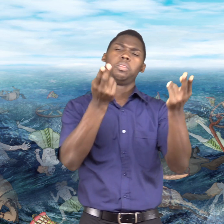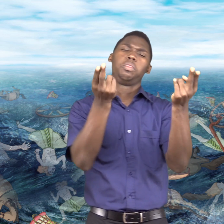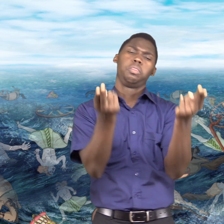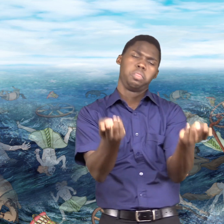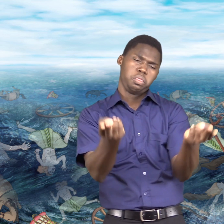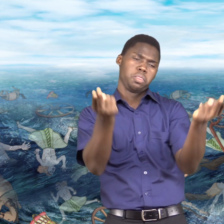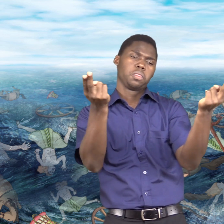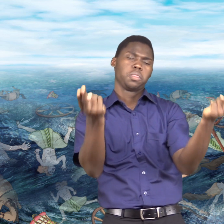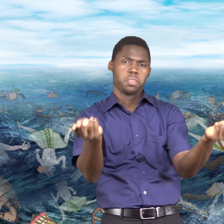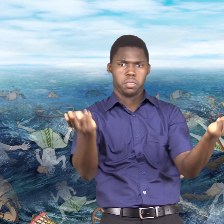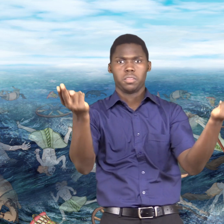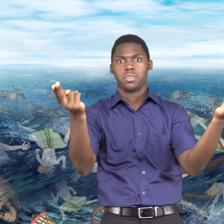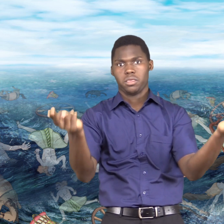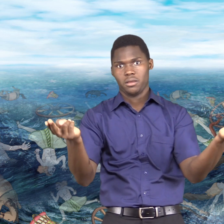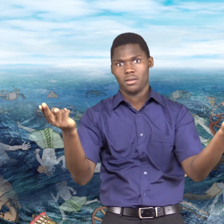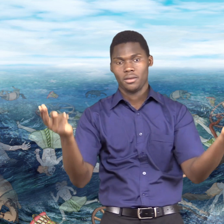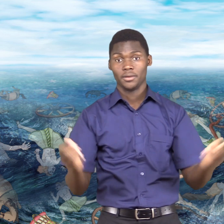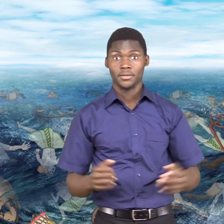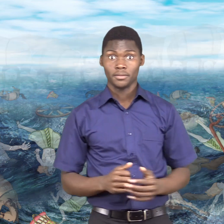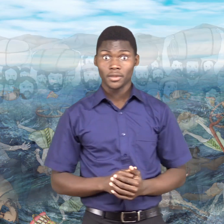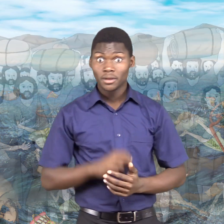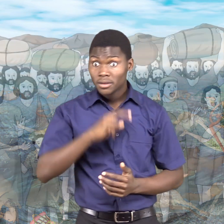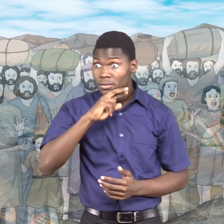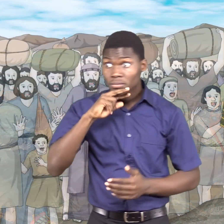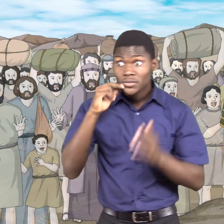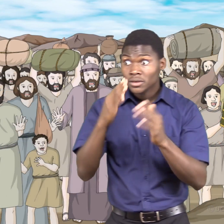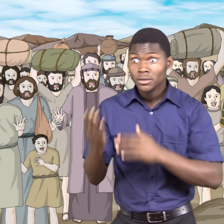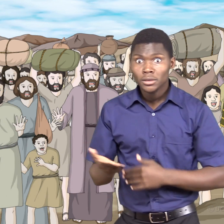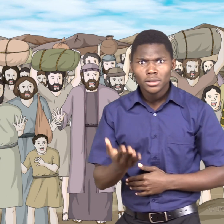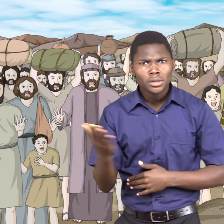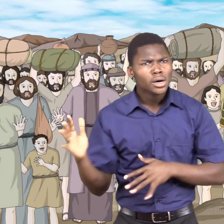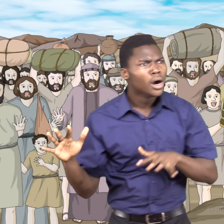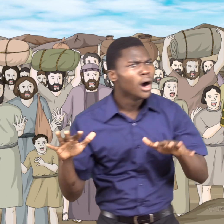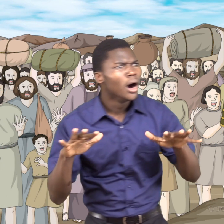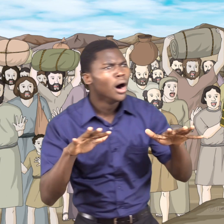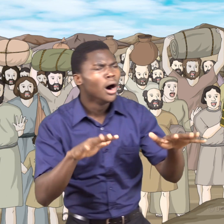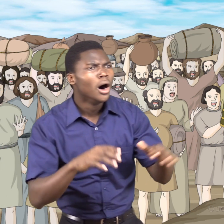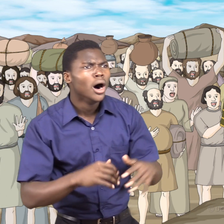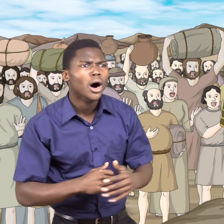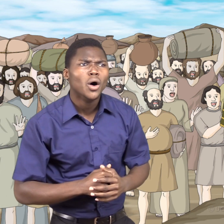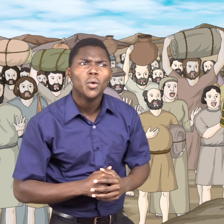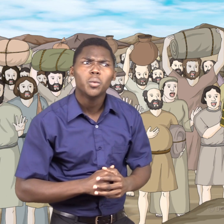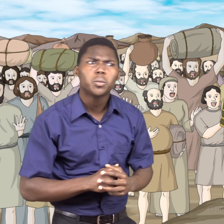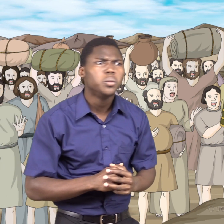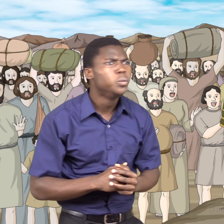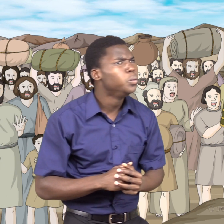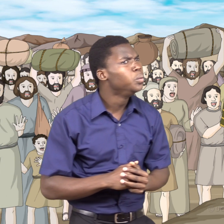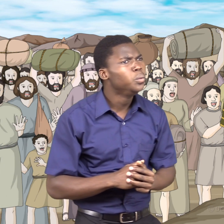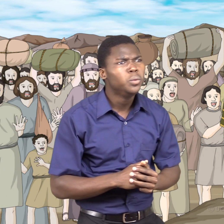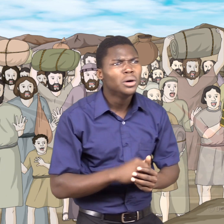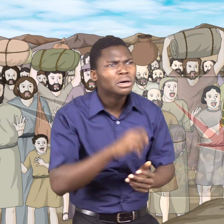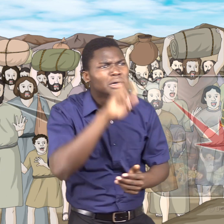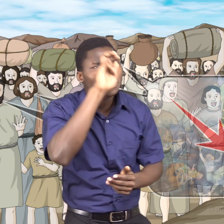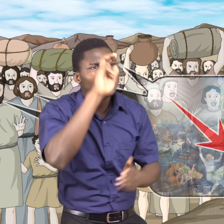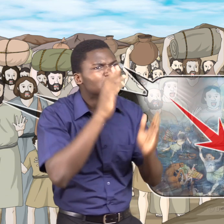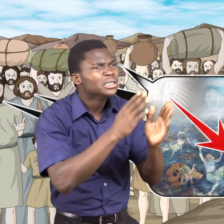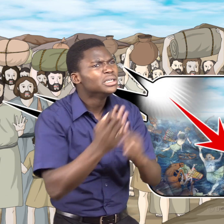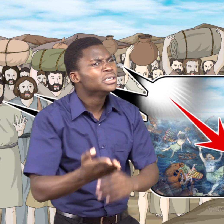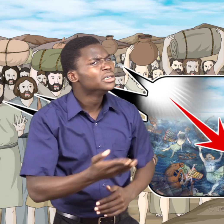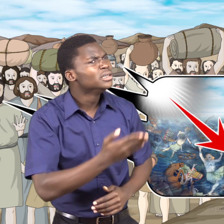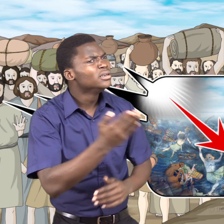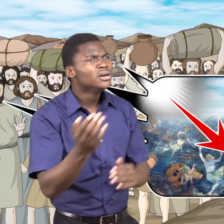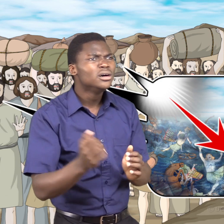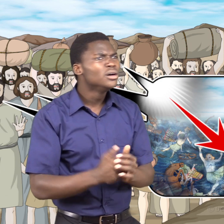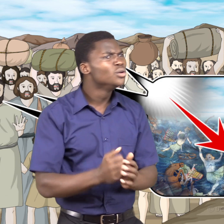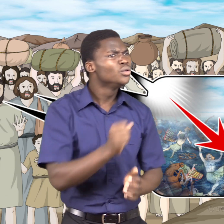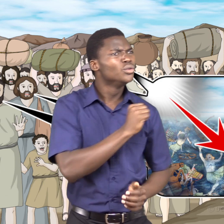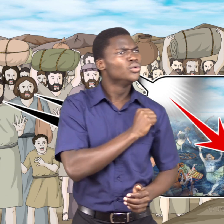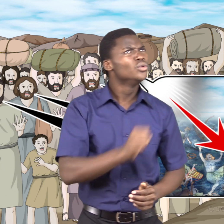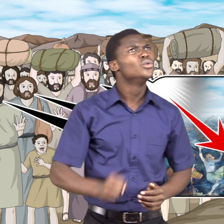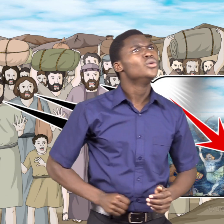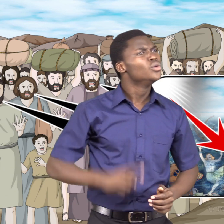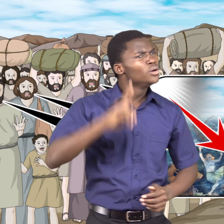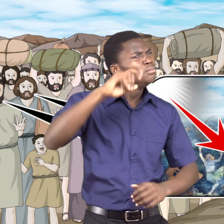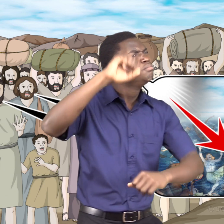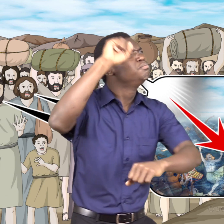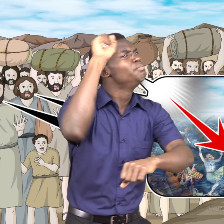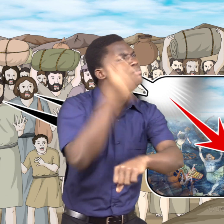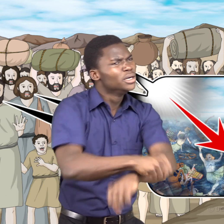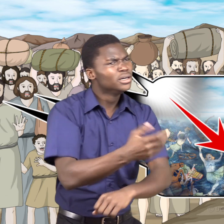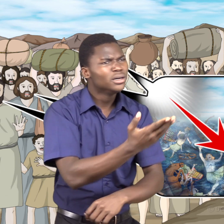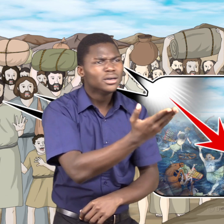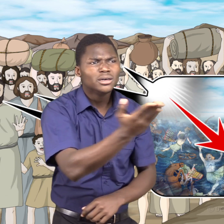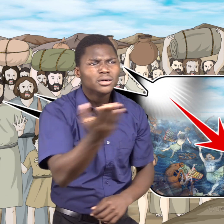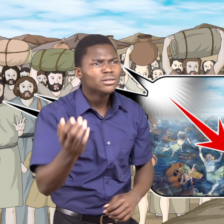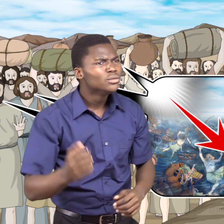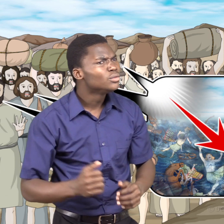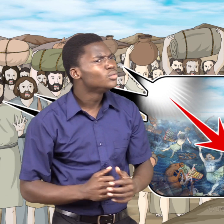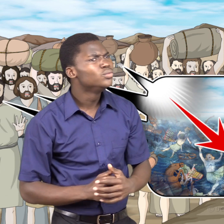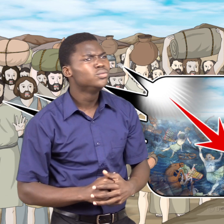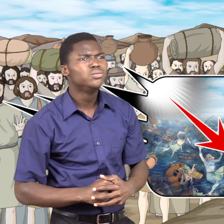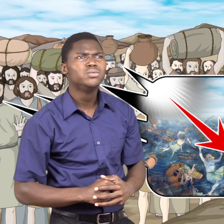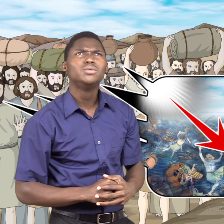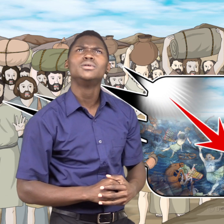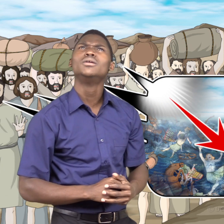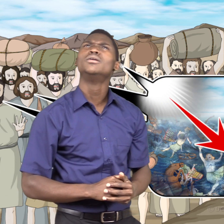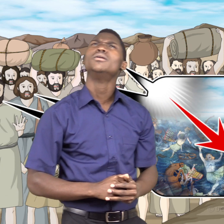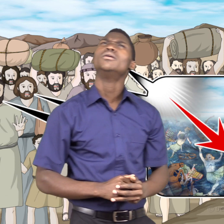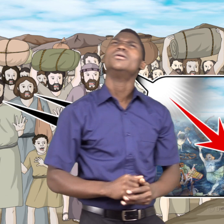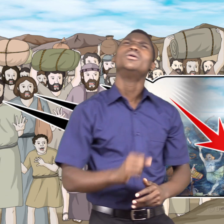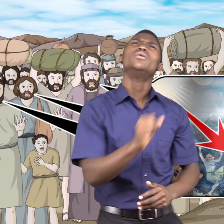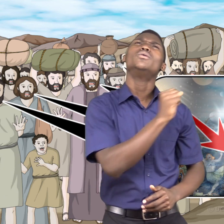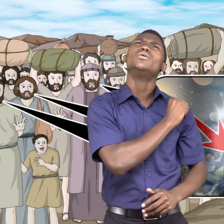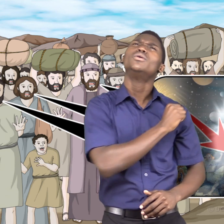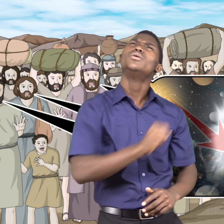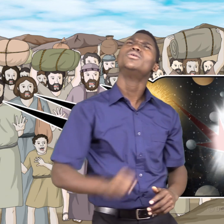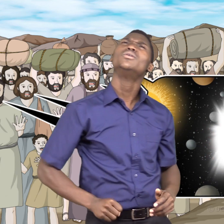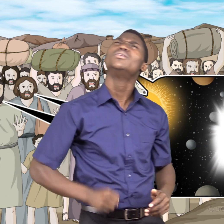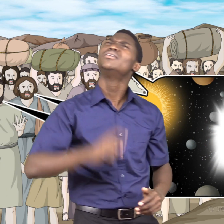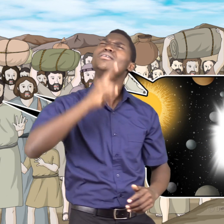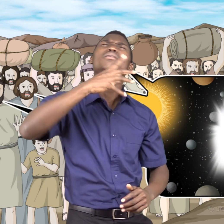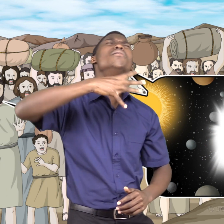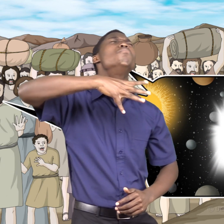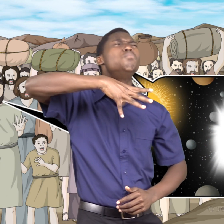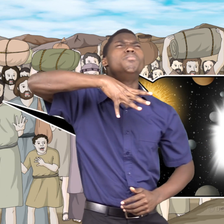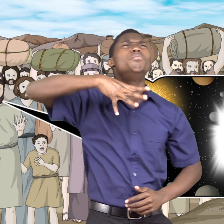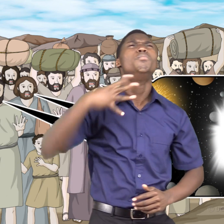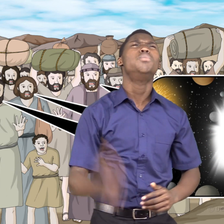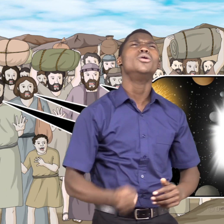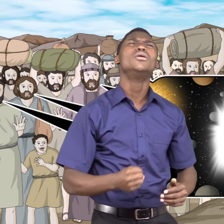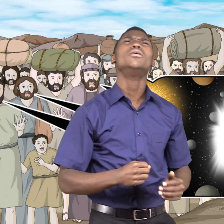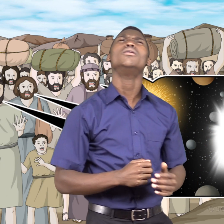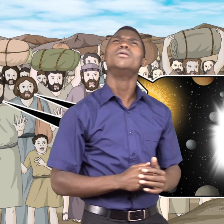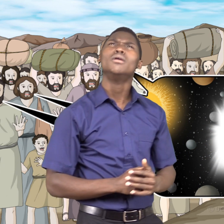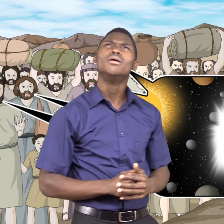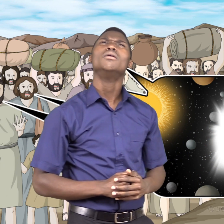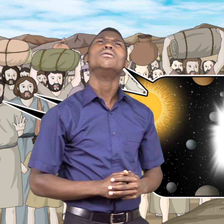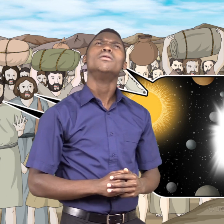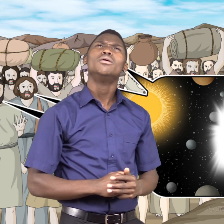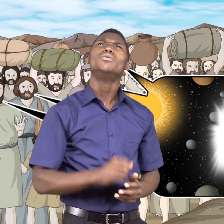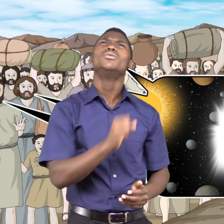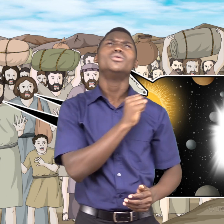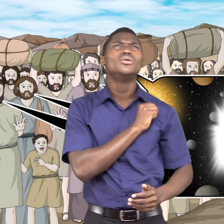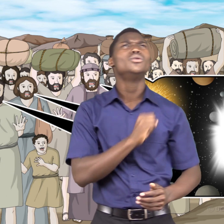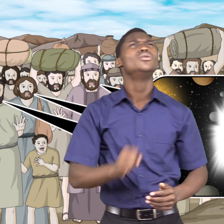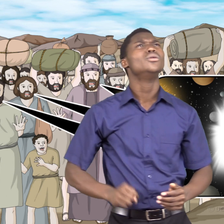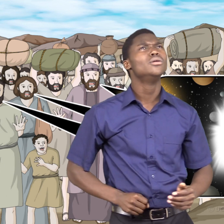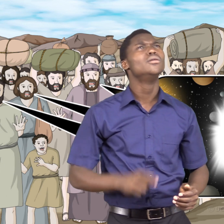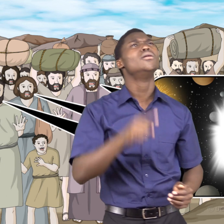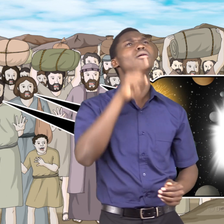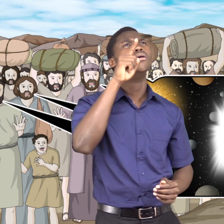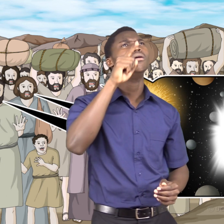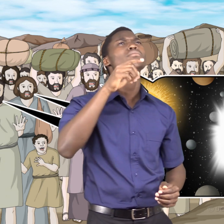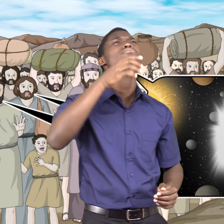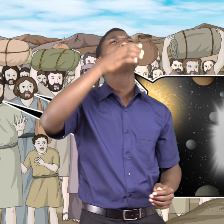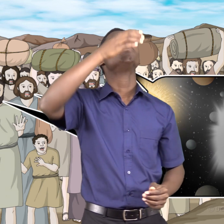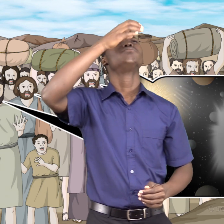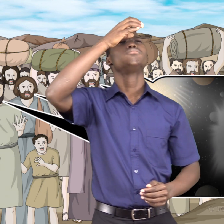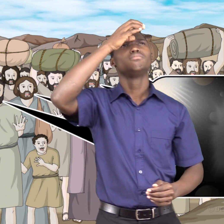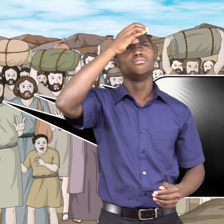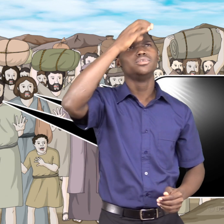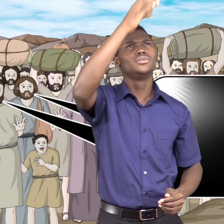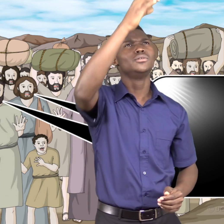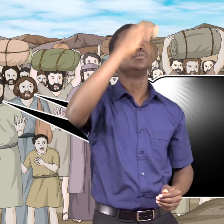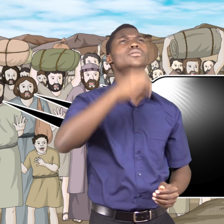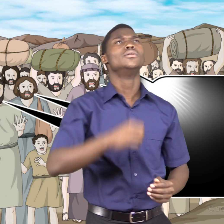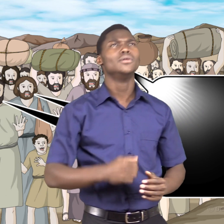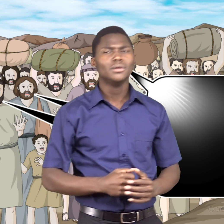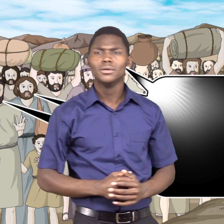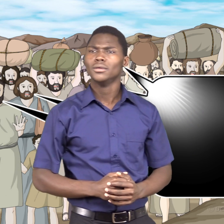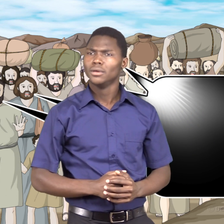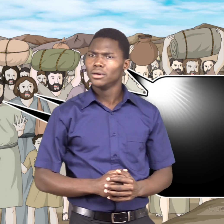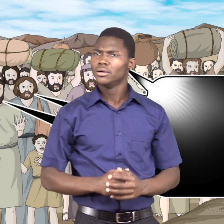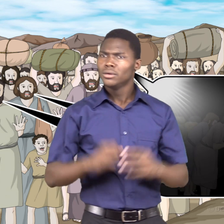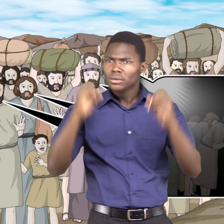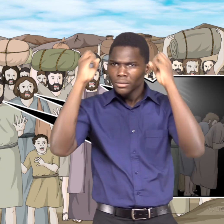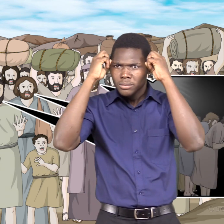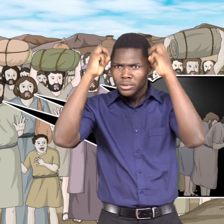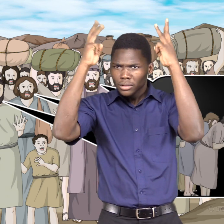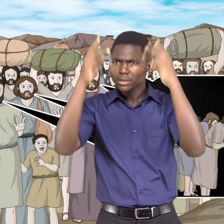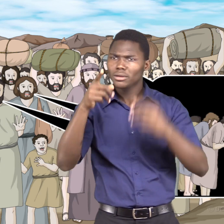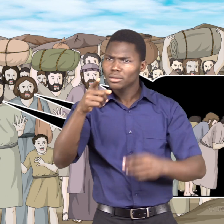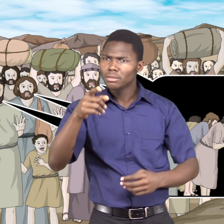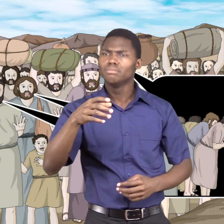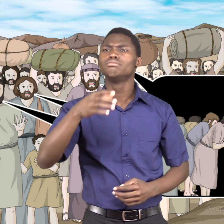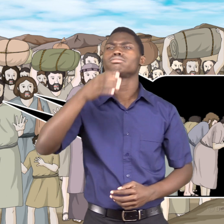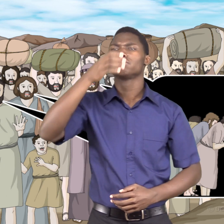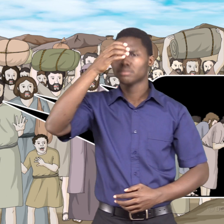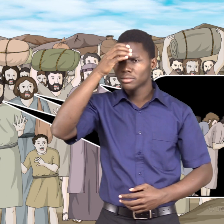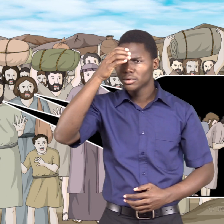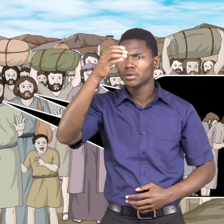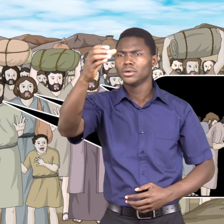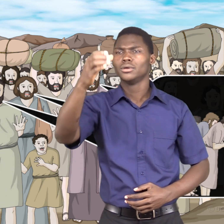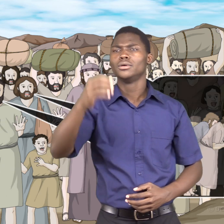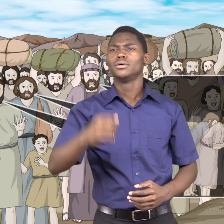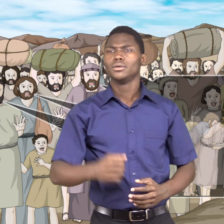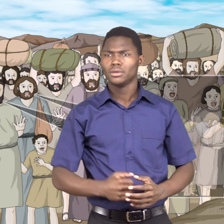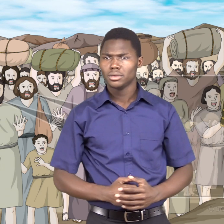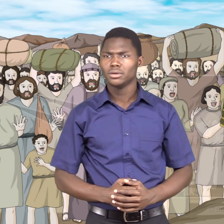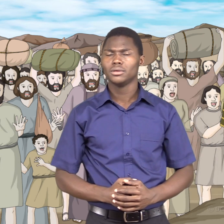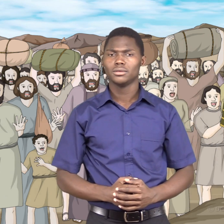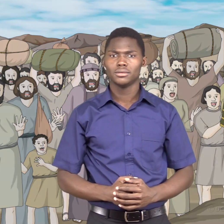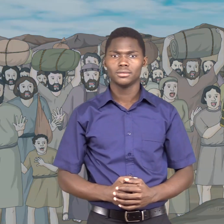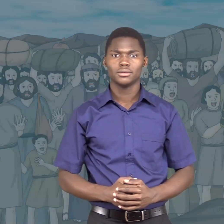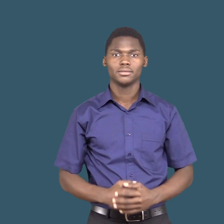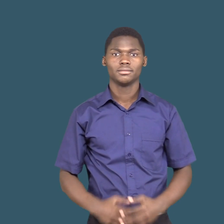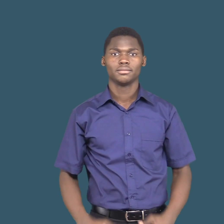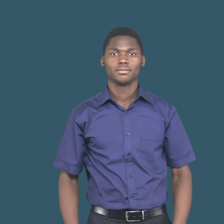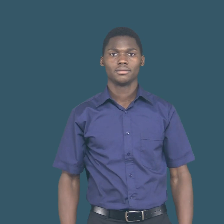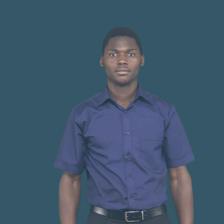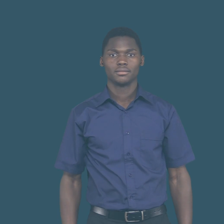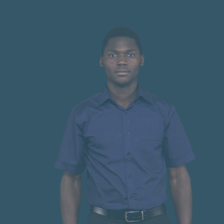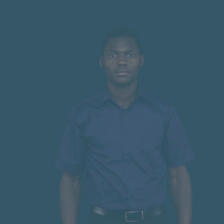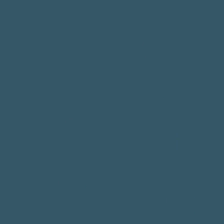When Israel saw the great power that the LORD had exercised over the Egyptians, the people feared the LORD and believed in Him and in His servant Moses.